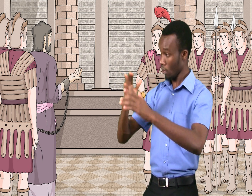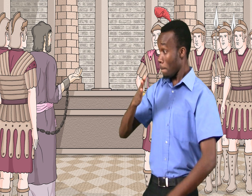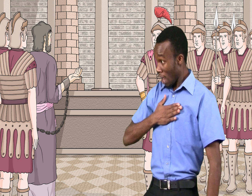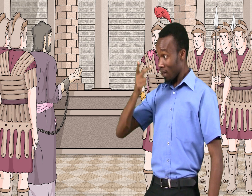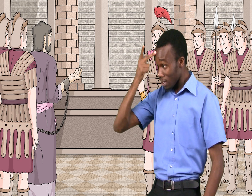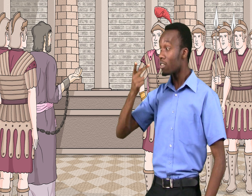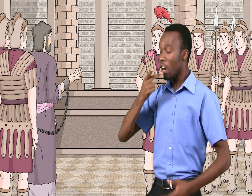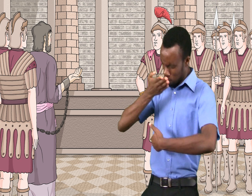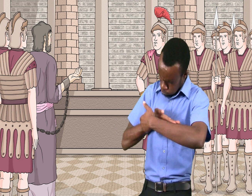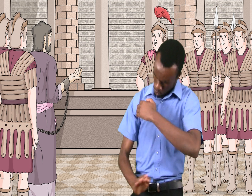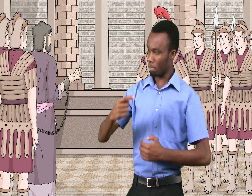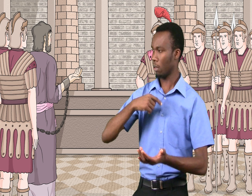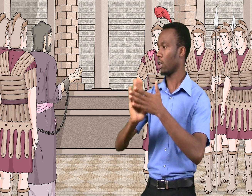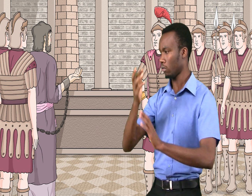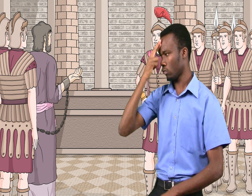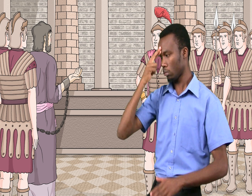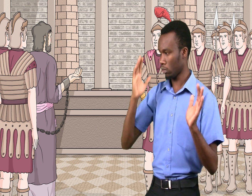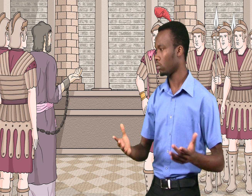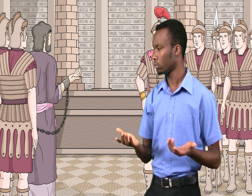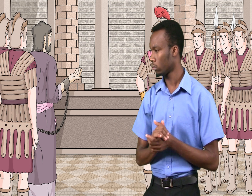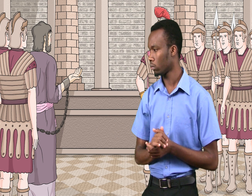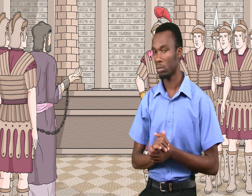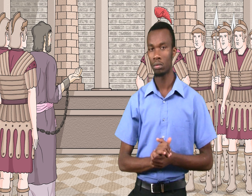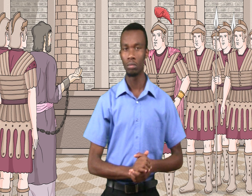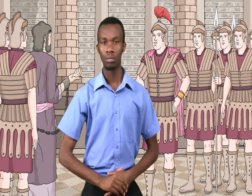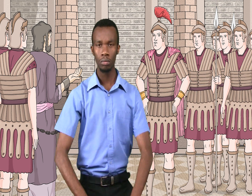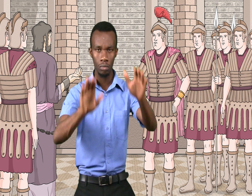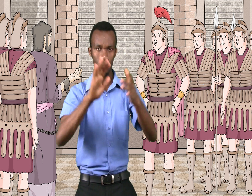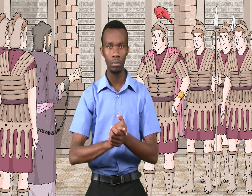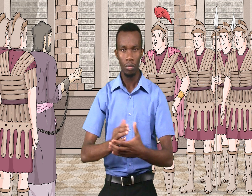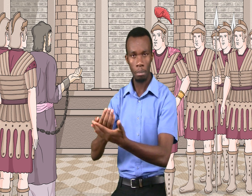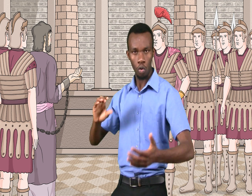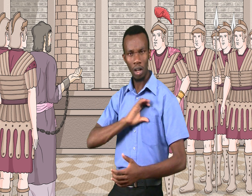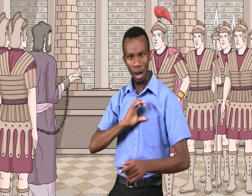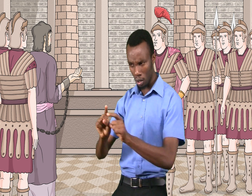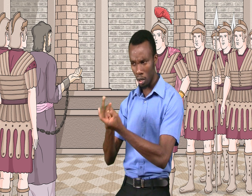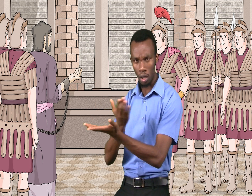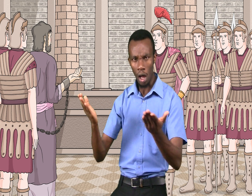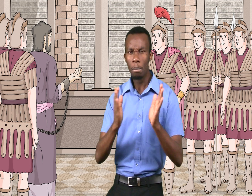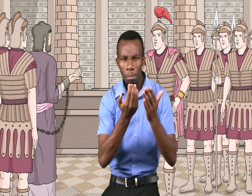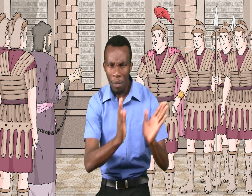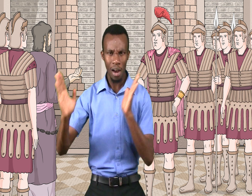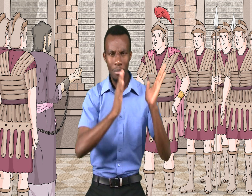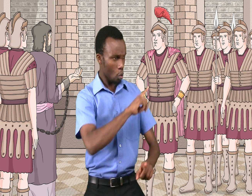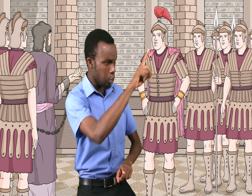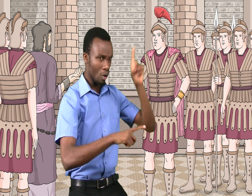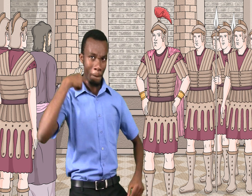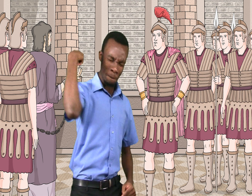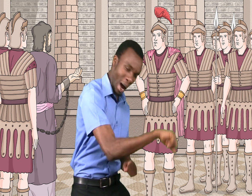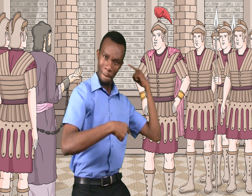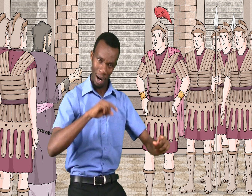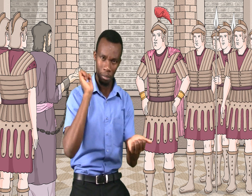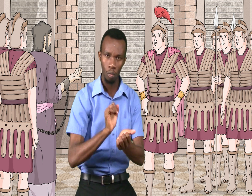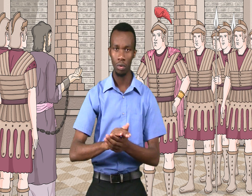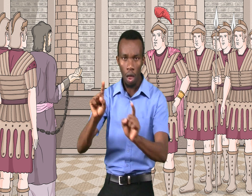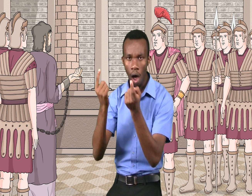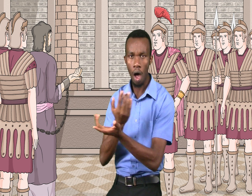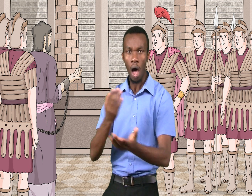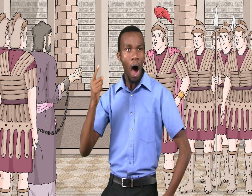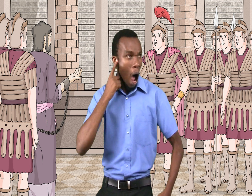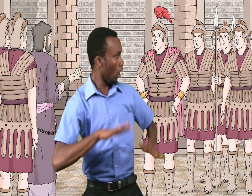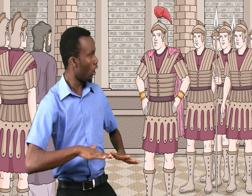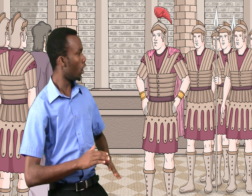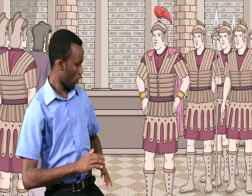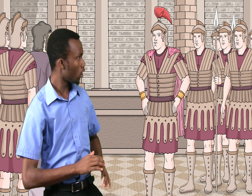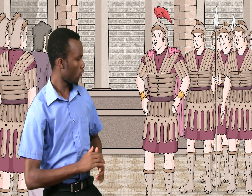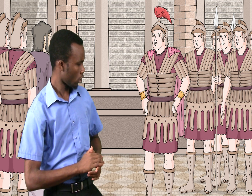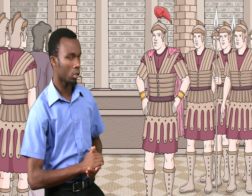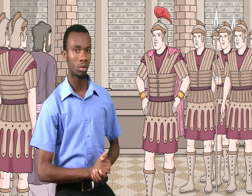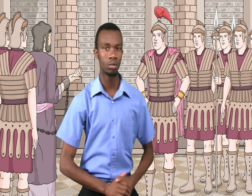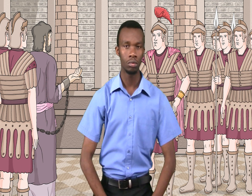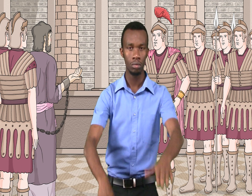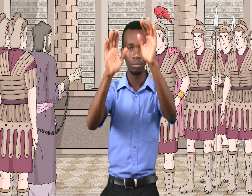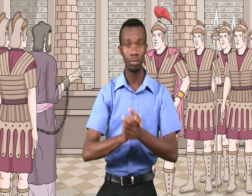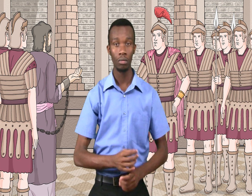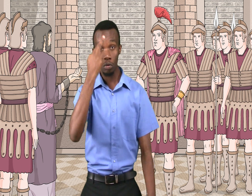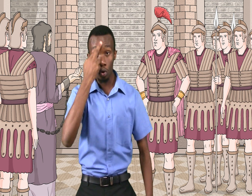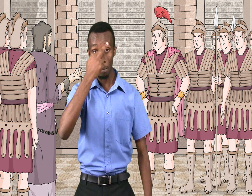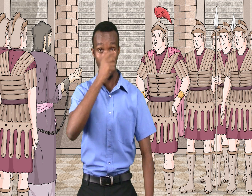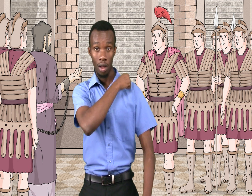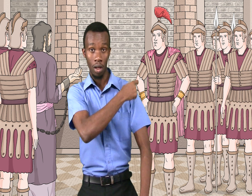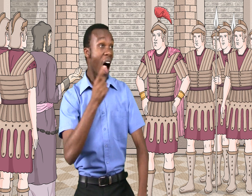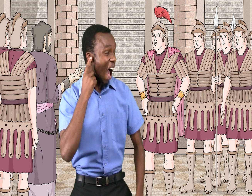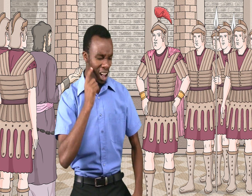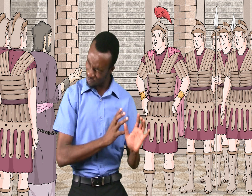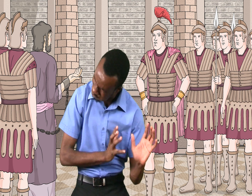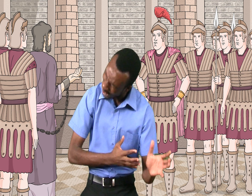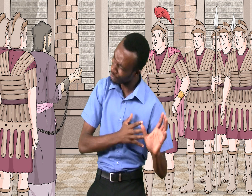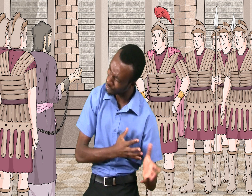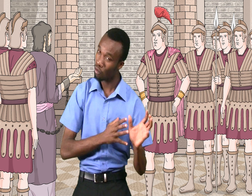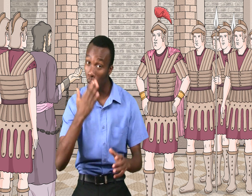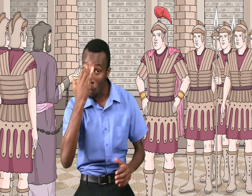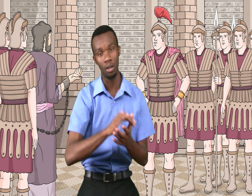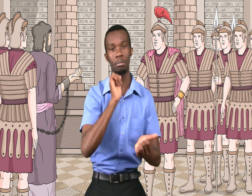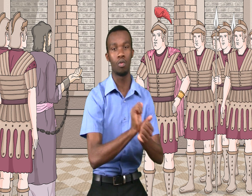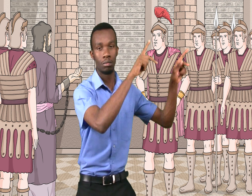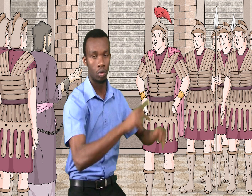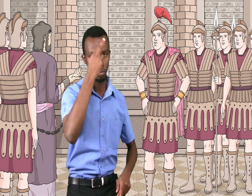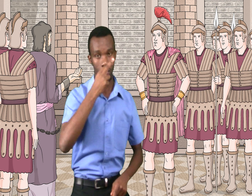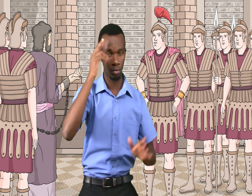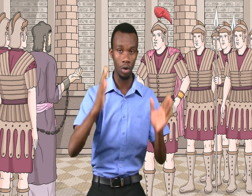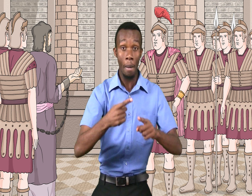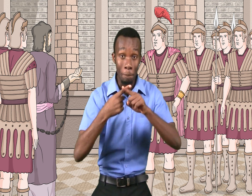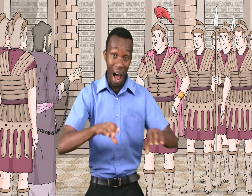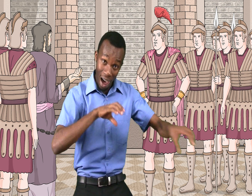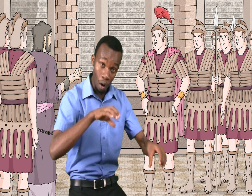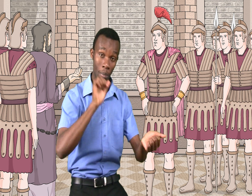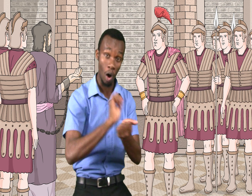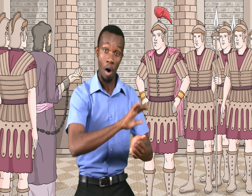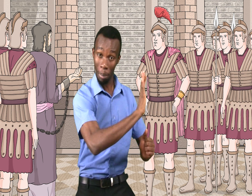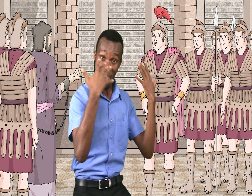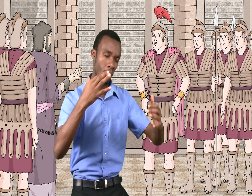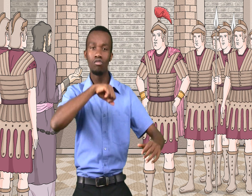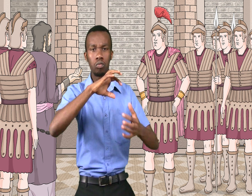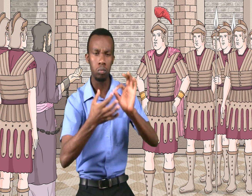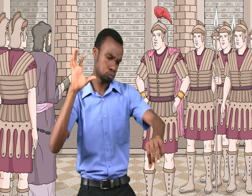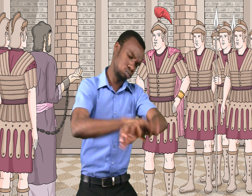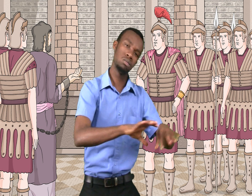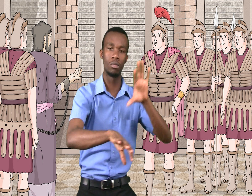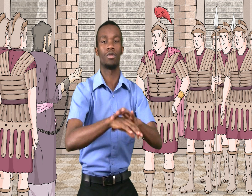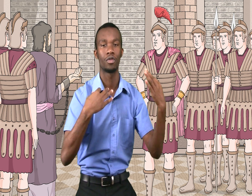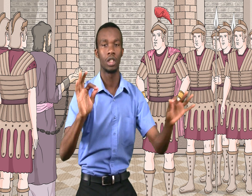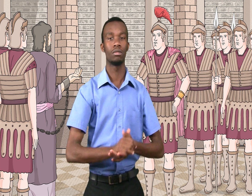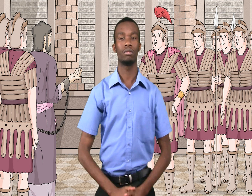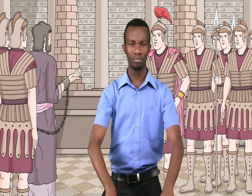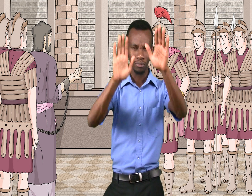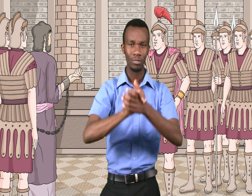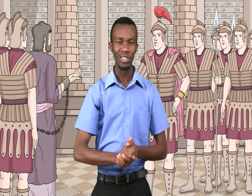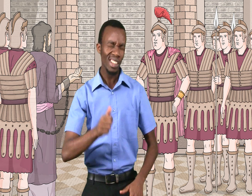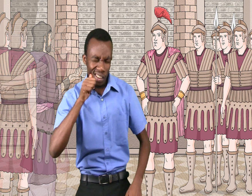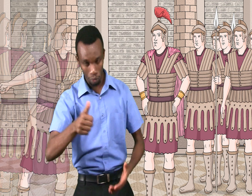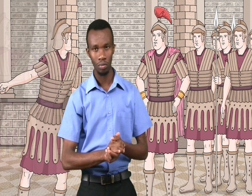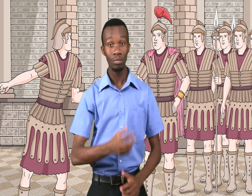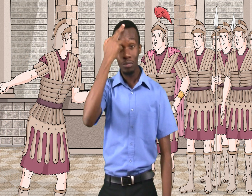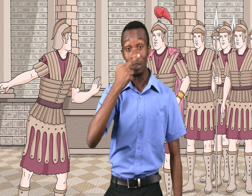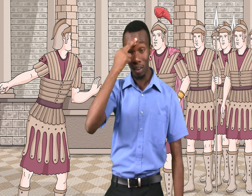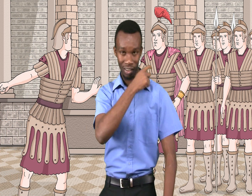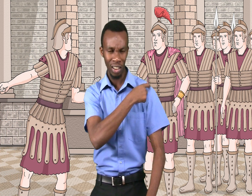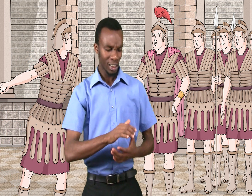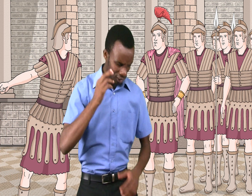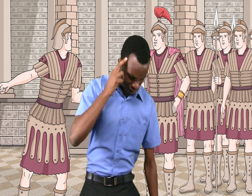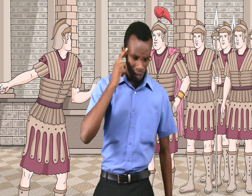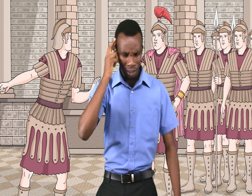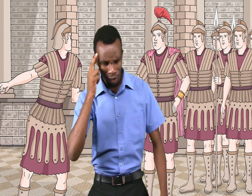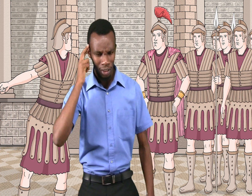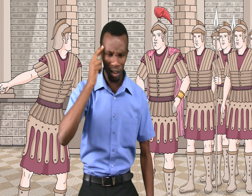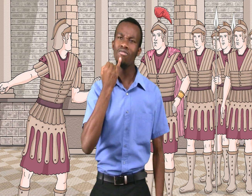Then those who were about to interrogate Paul stepped back, and the commander himself was alarmed when he realized that he had put a Roman citizen in chains.